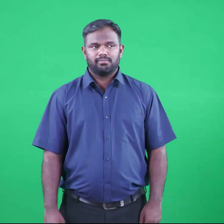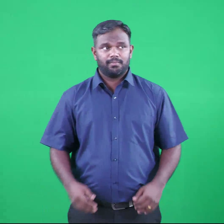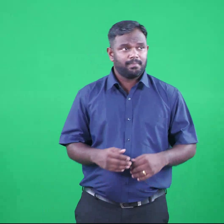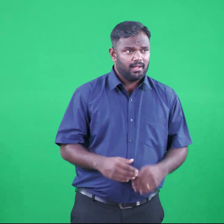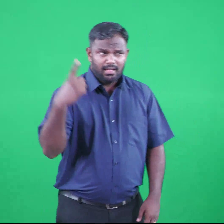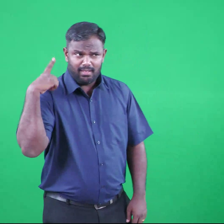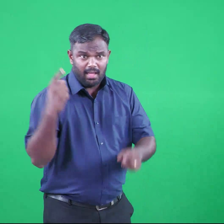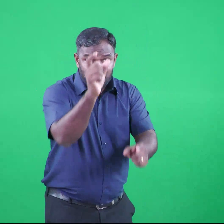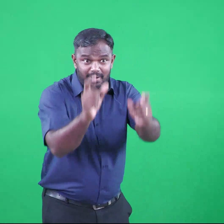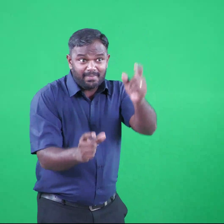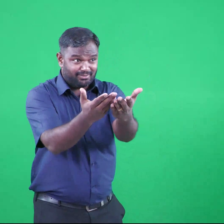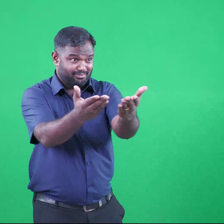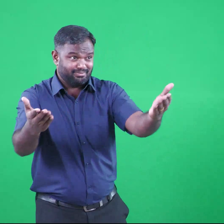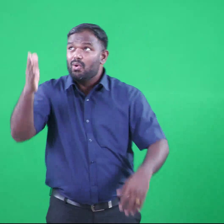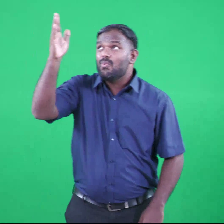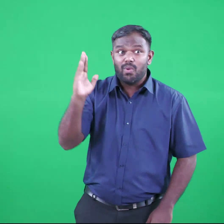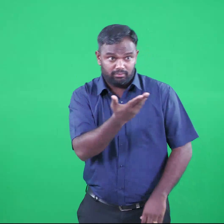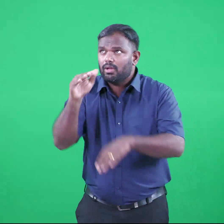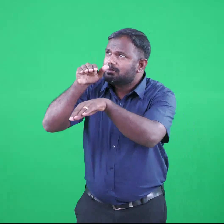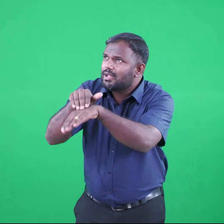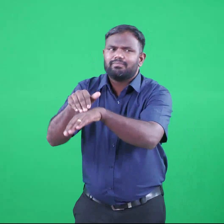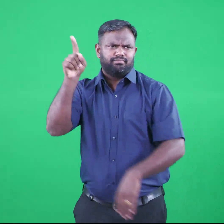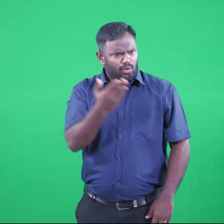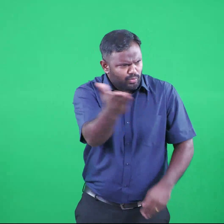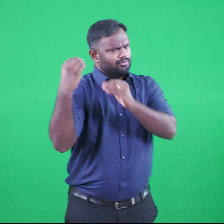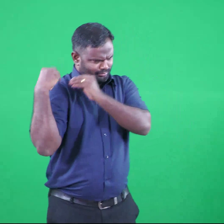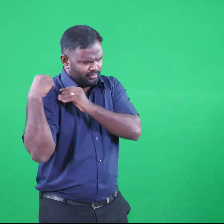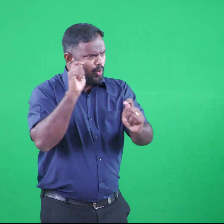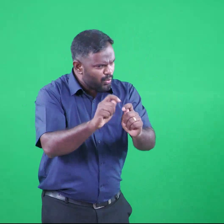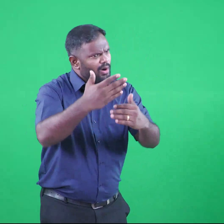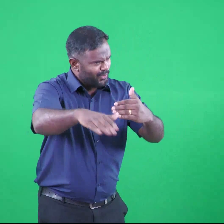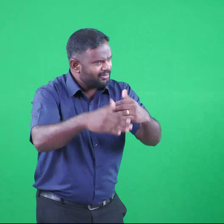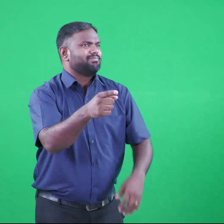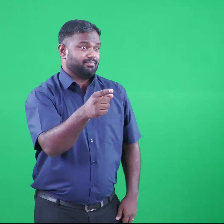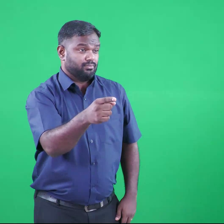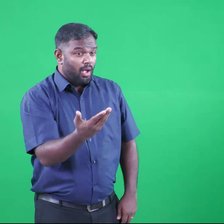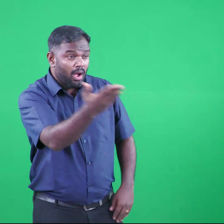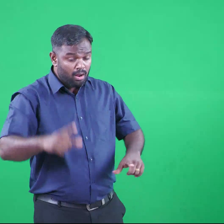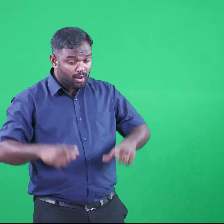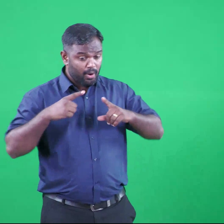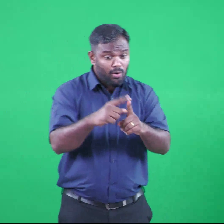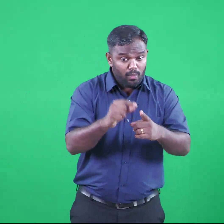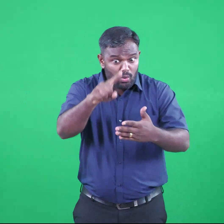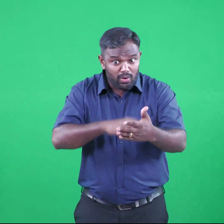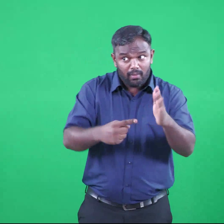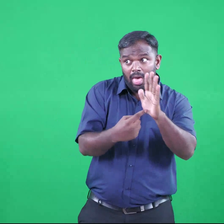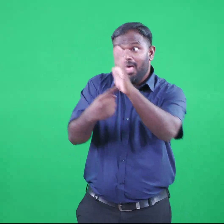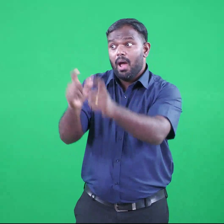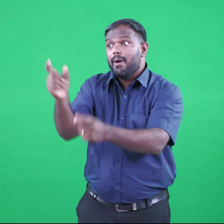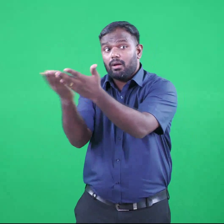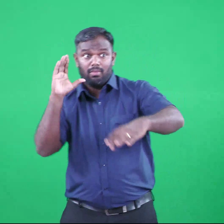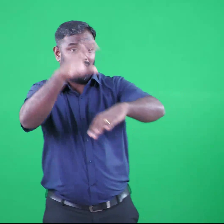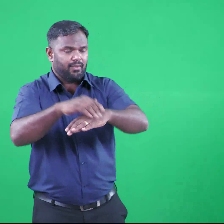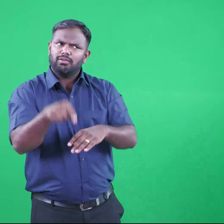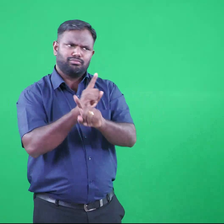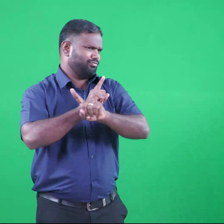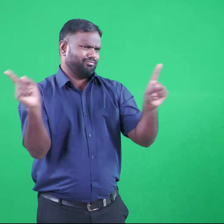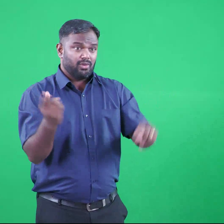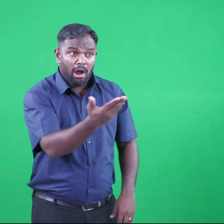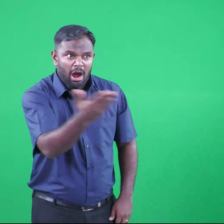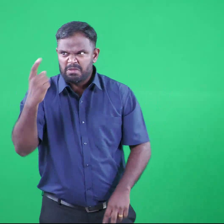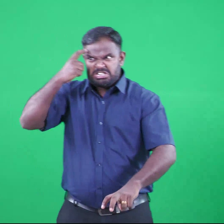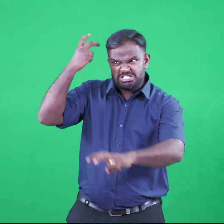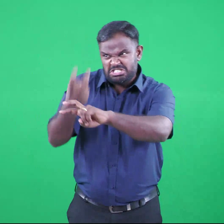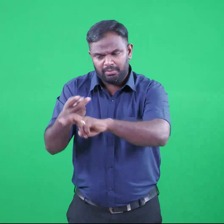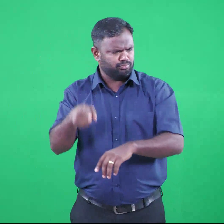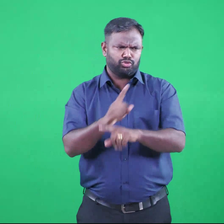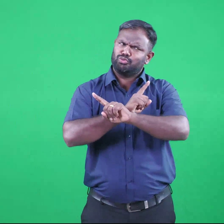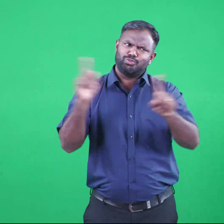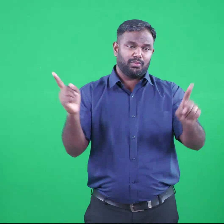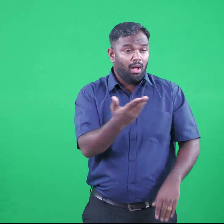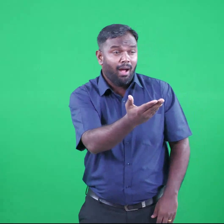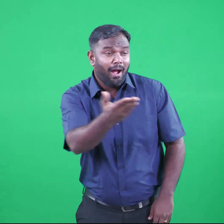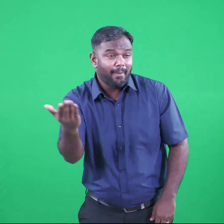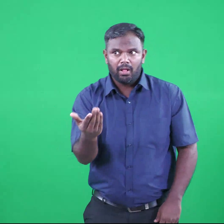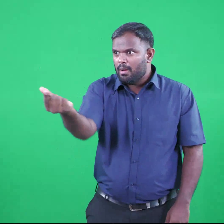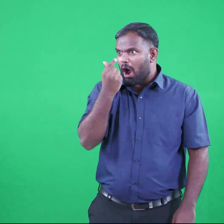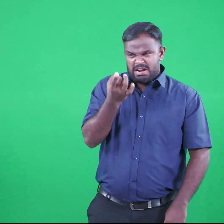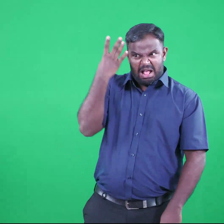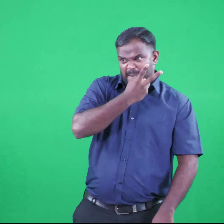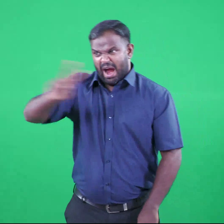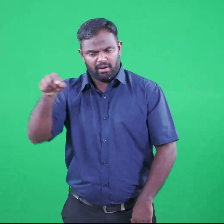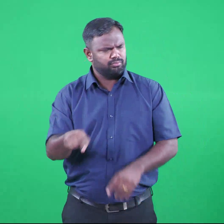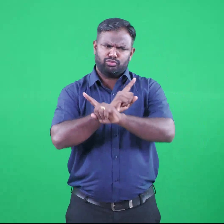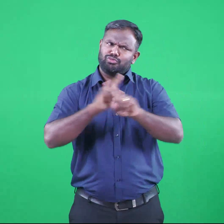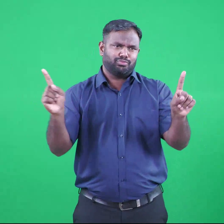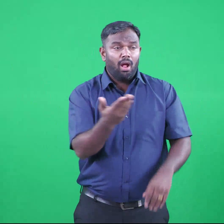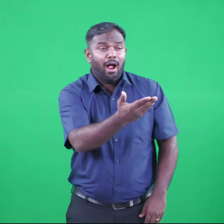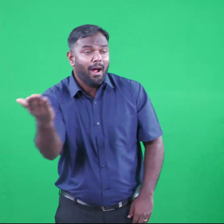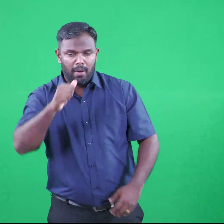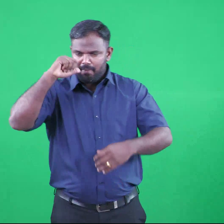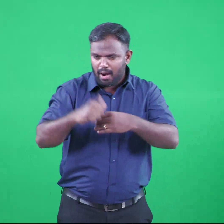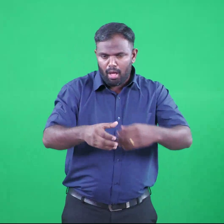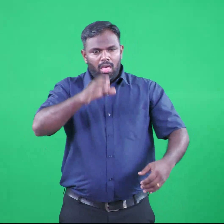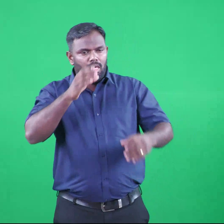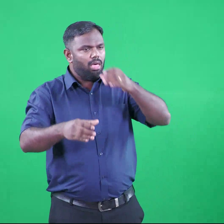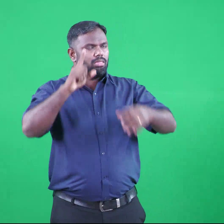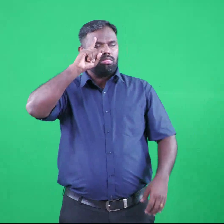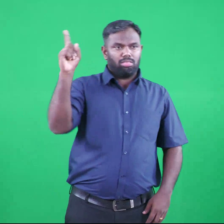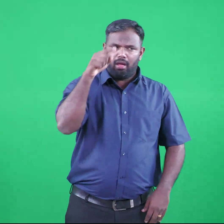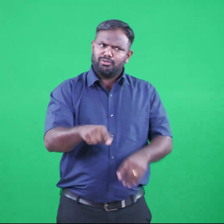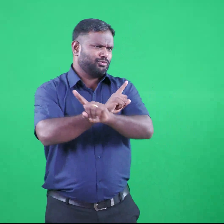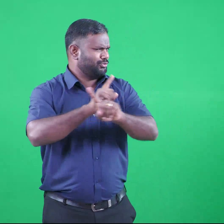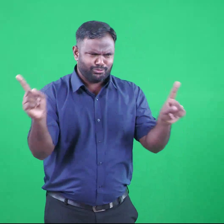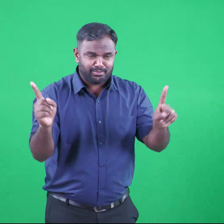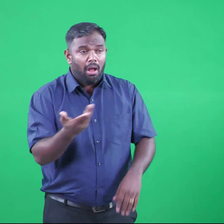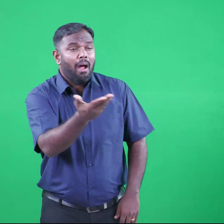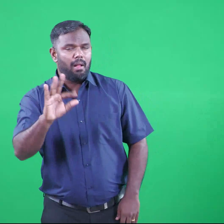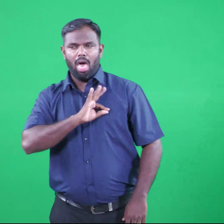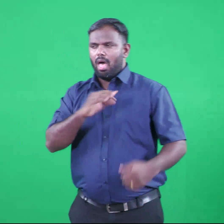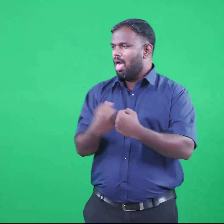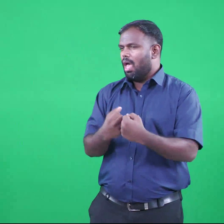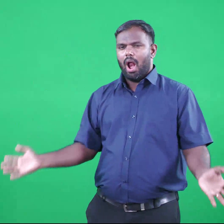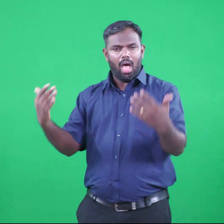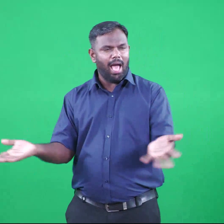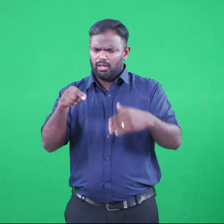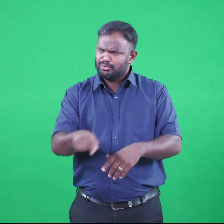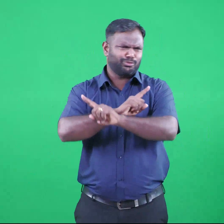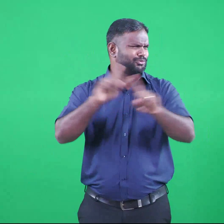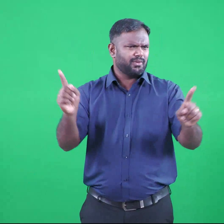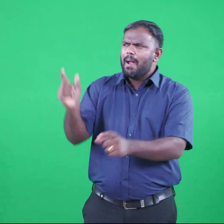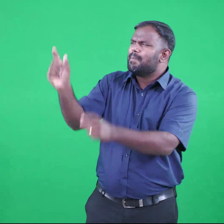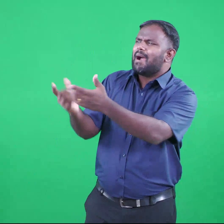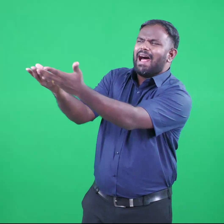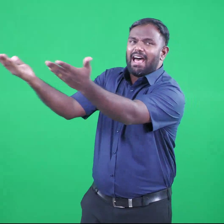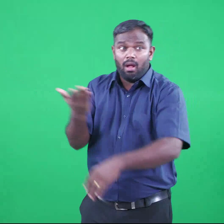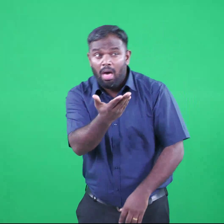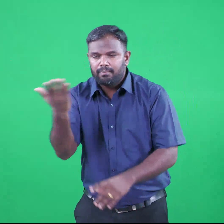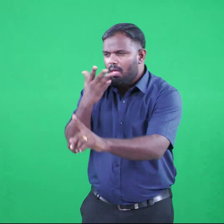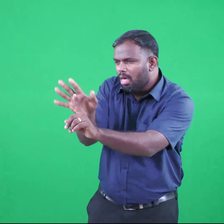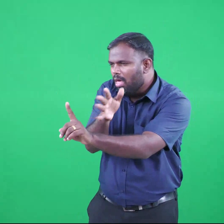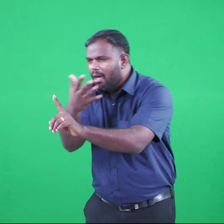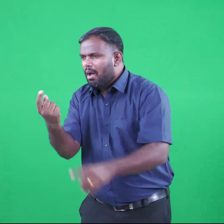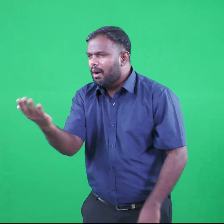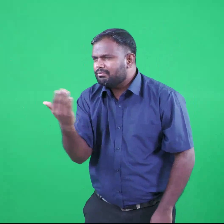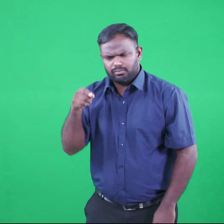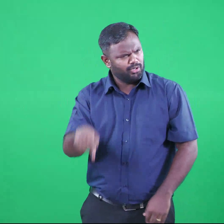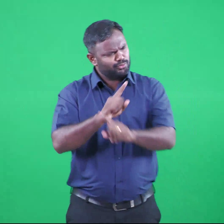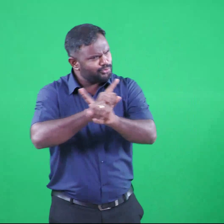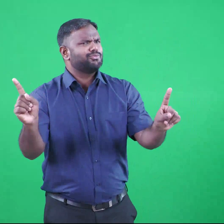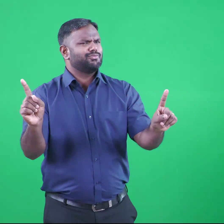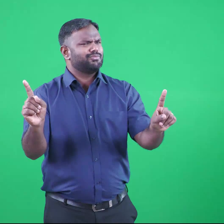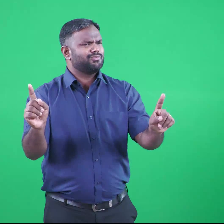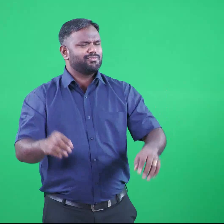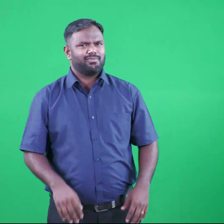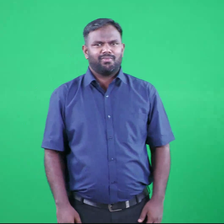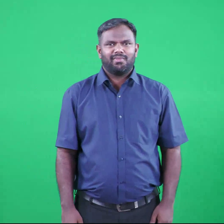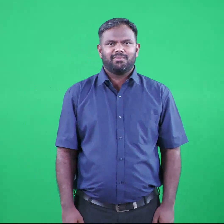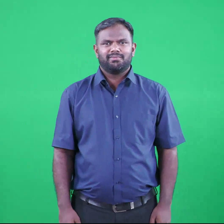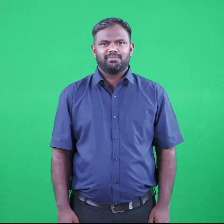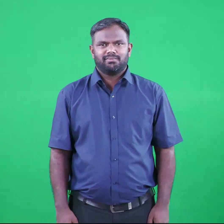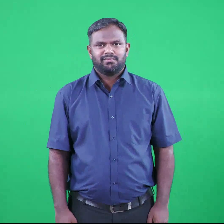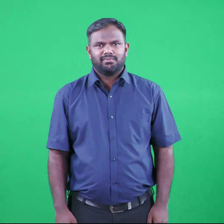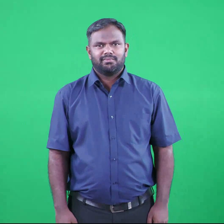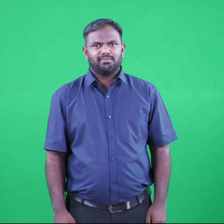As God's steward, an overseer must be above reproach- not self-absorbed, not quick-tempered, not given to drunkenness, not violent, not greedy for money.